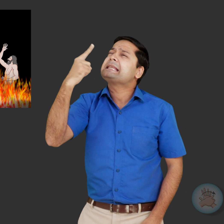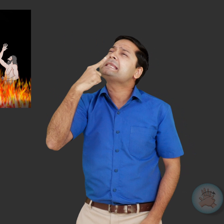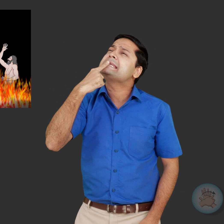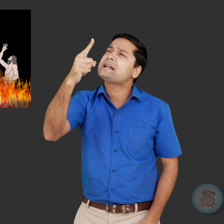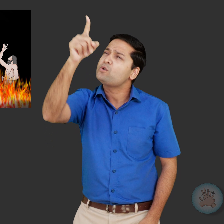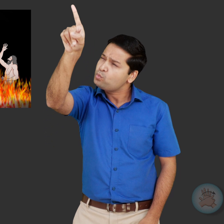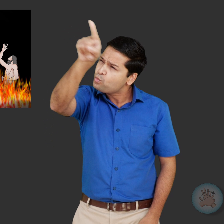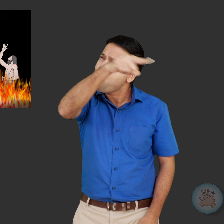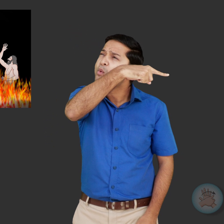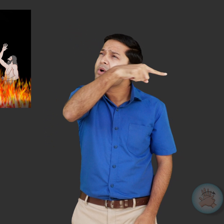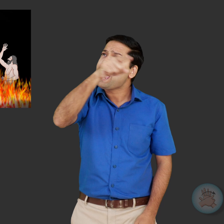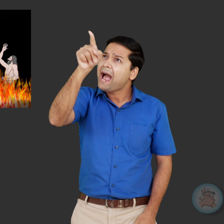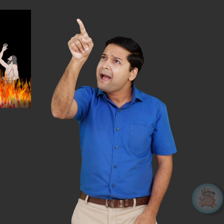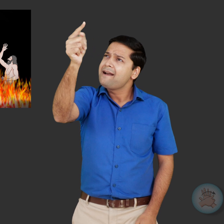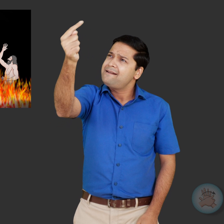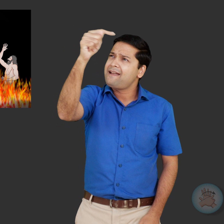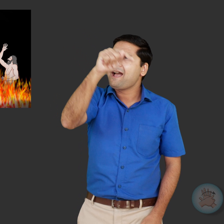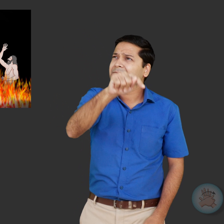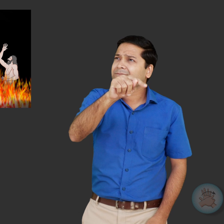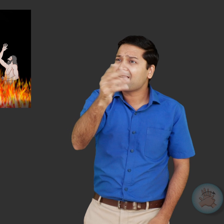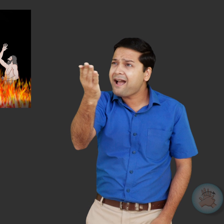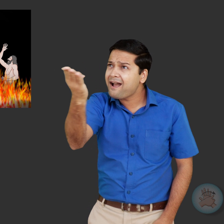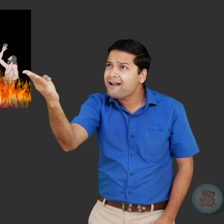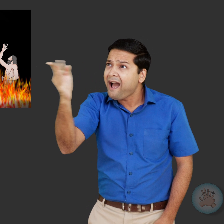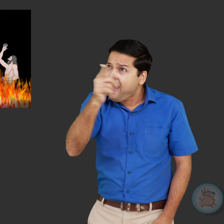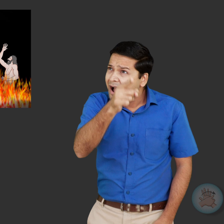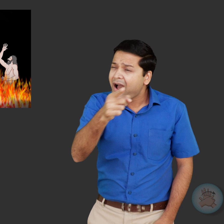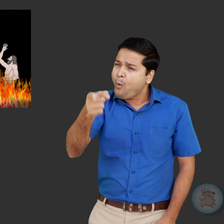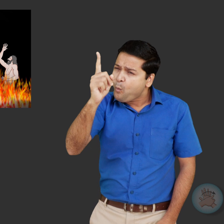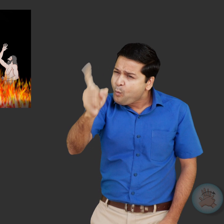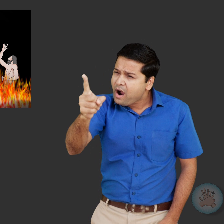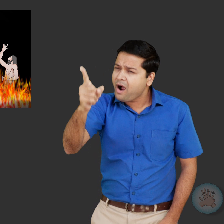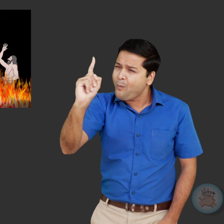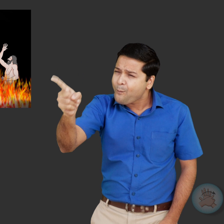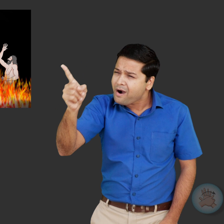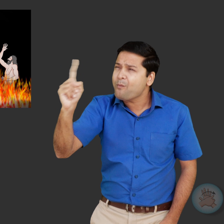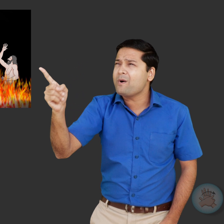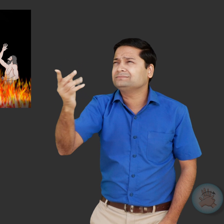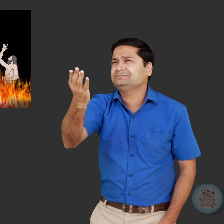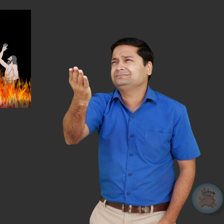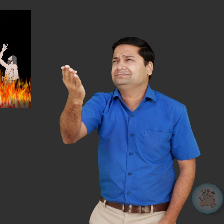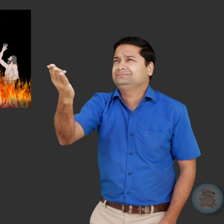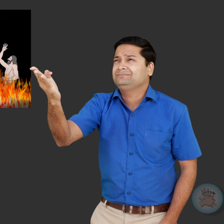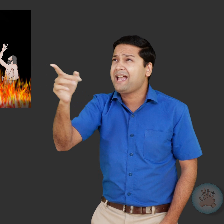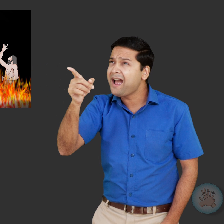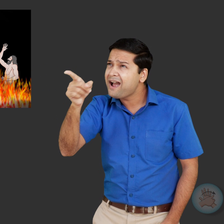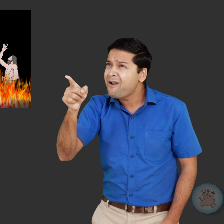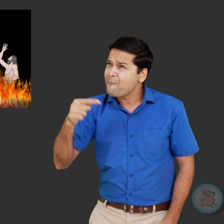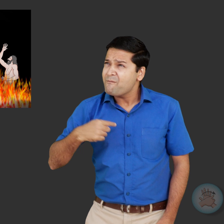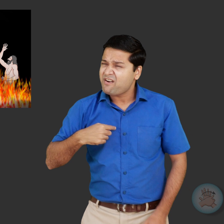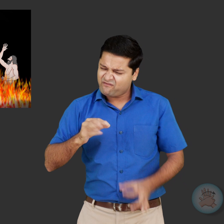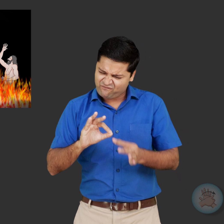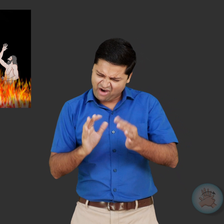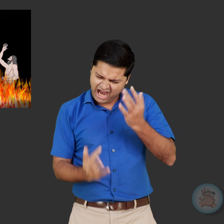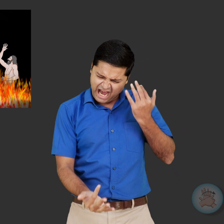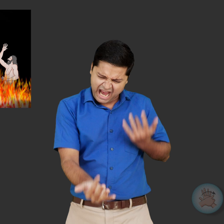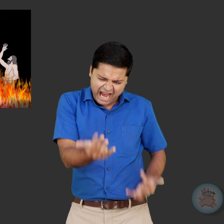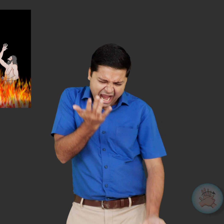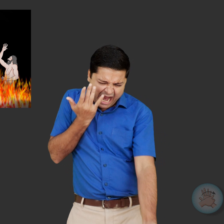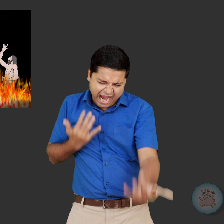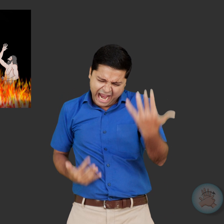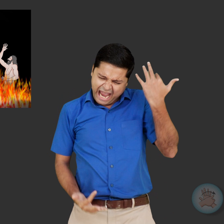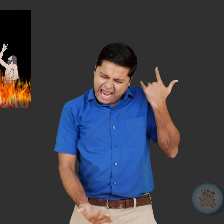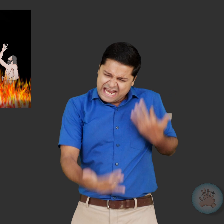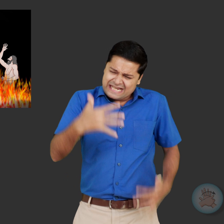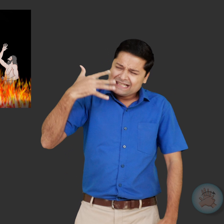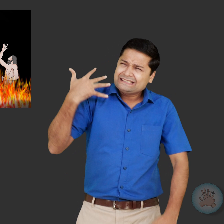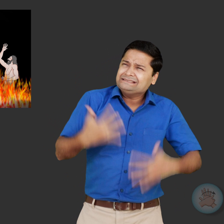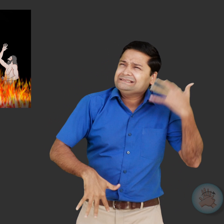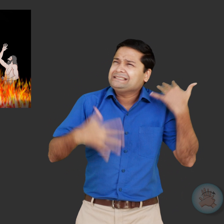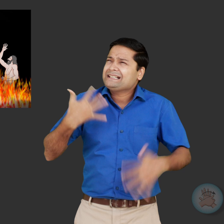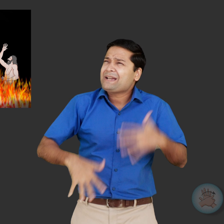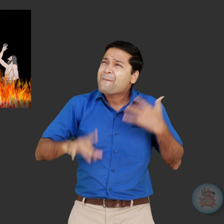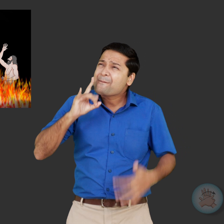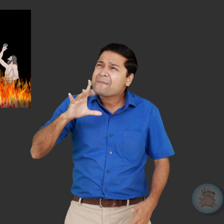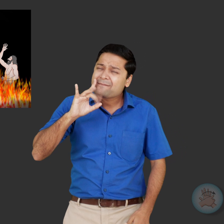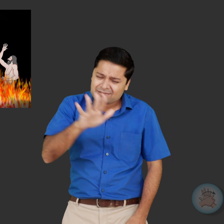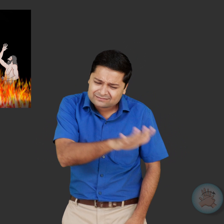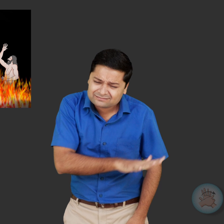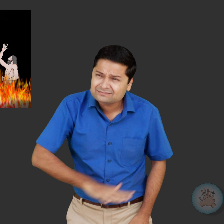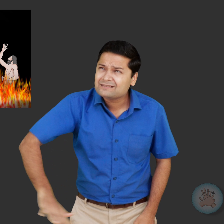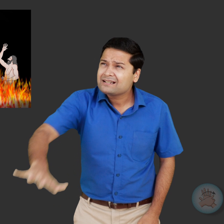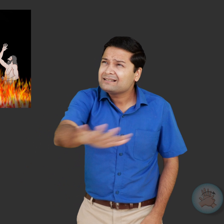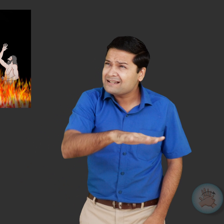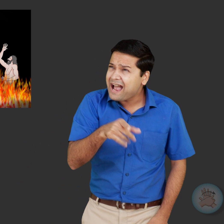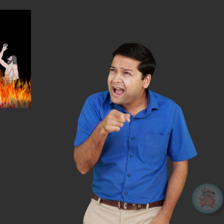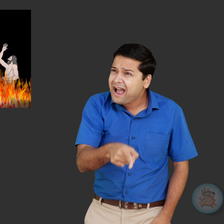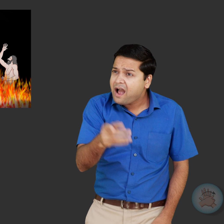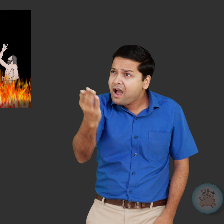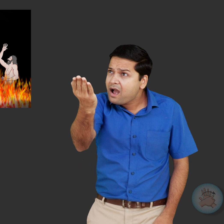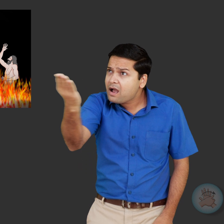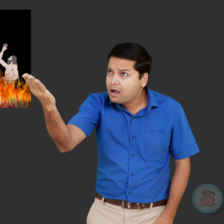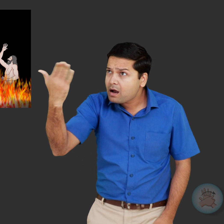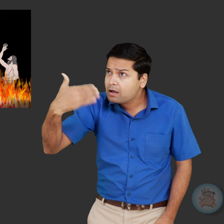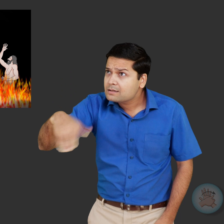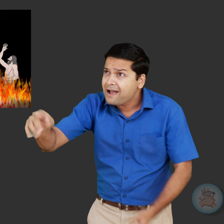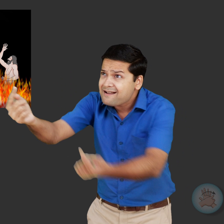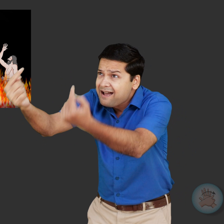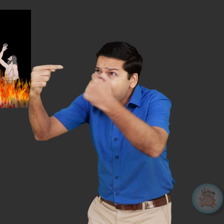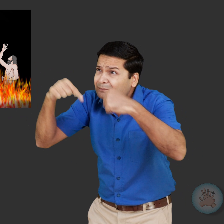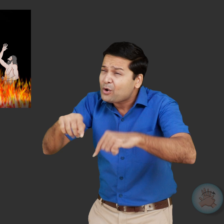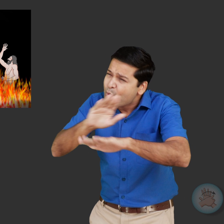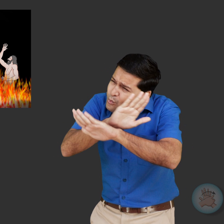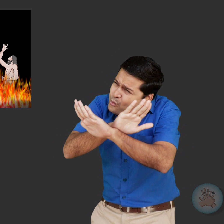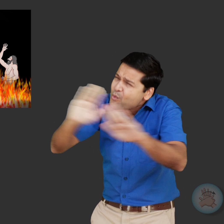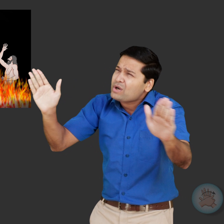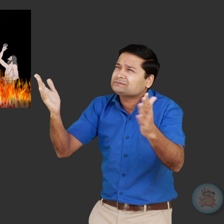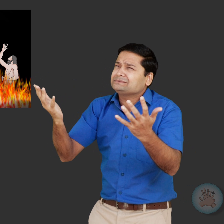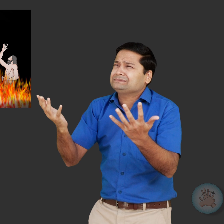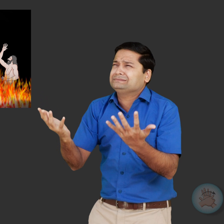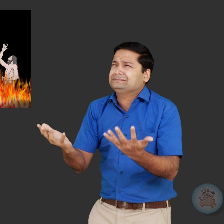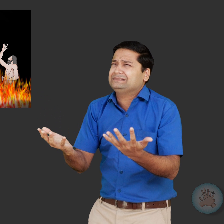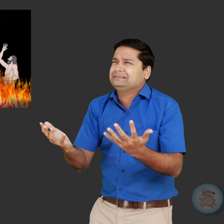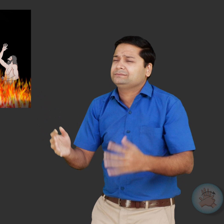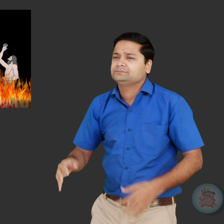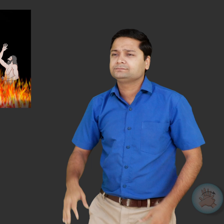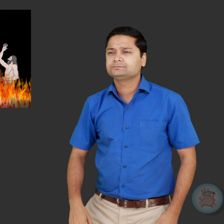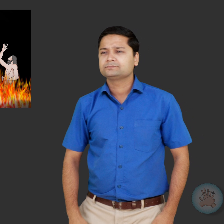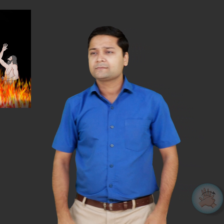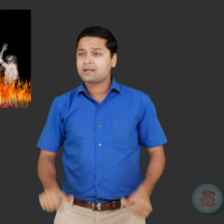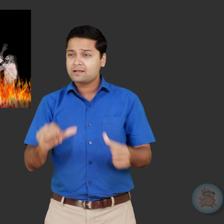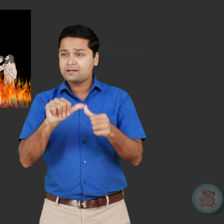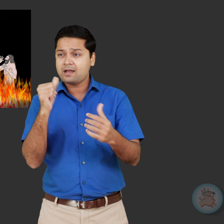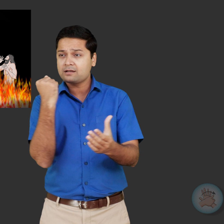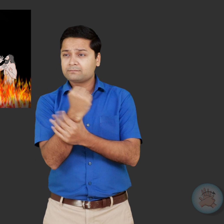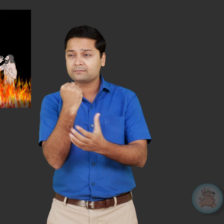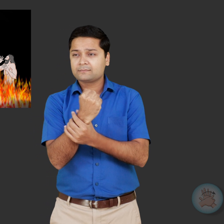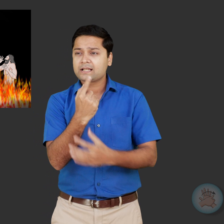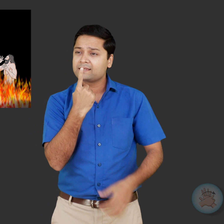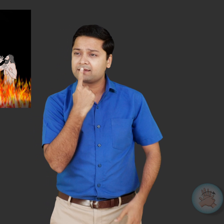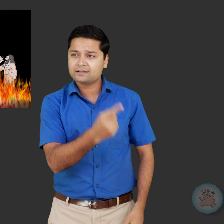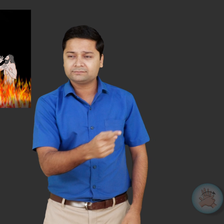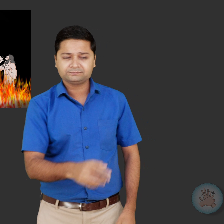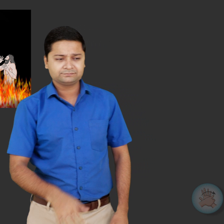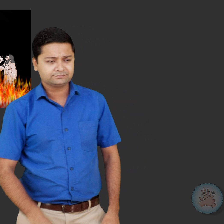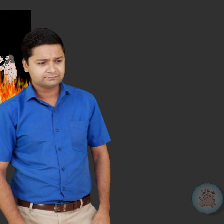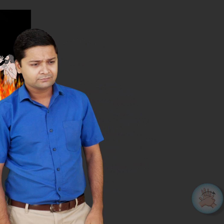Let him warn them, so that they will not also end up in this place of torment.’